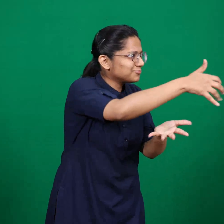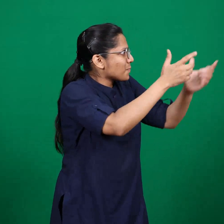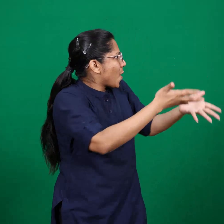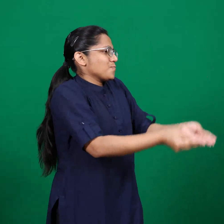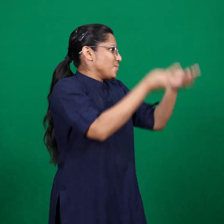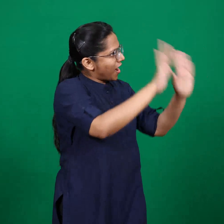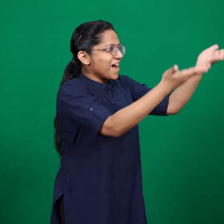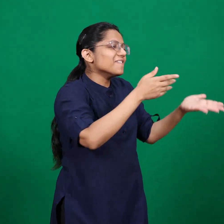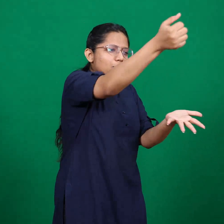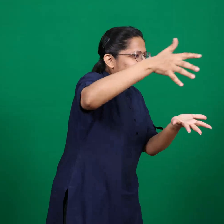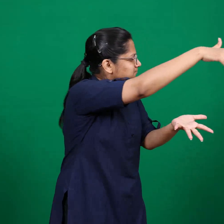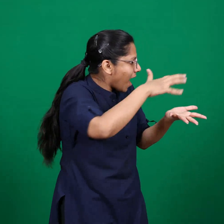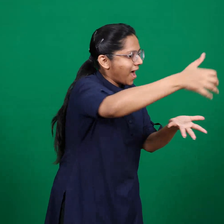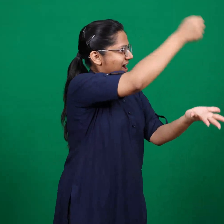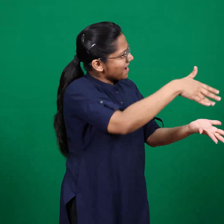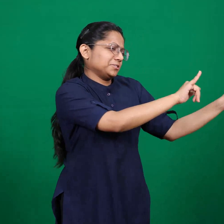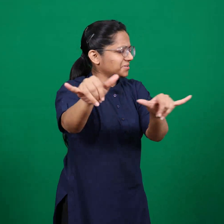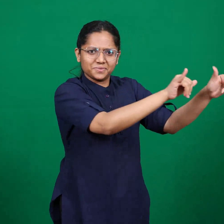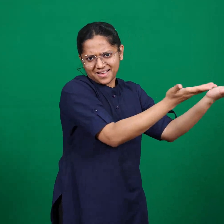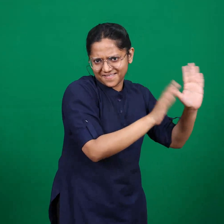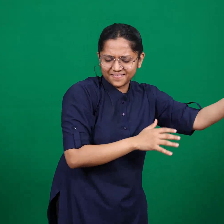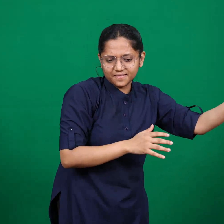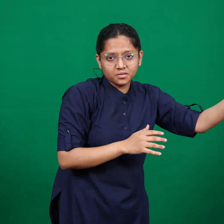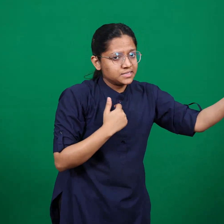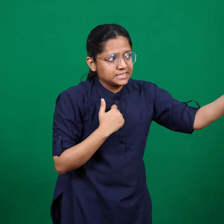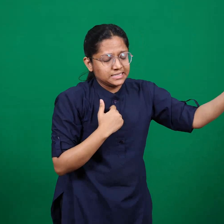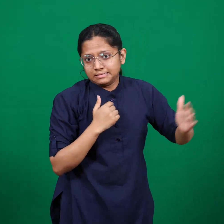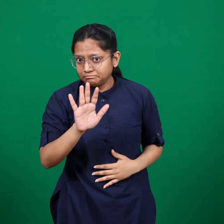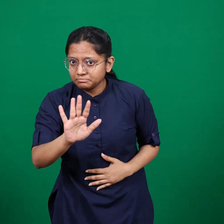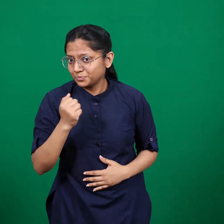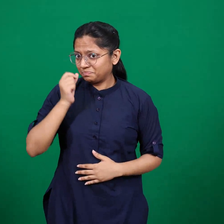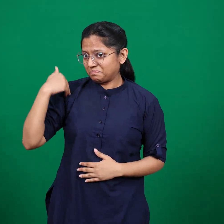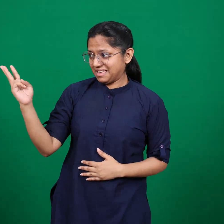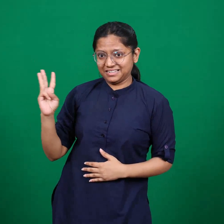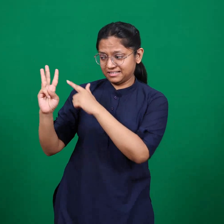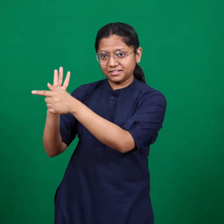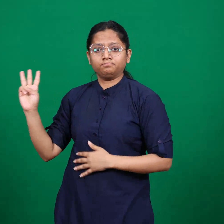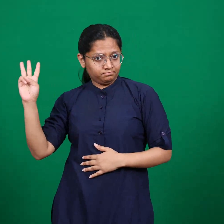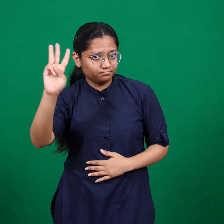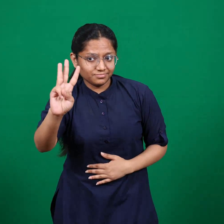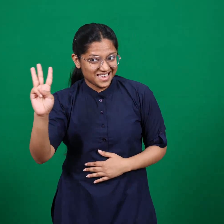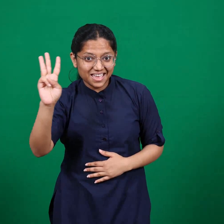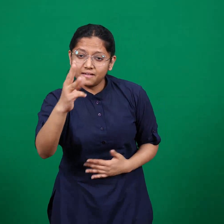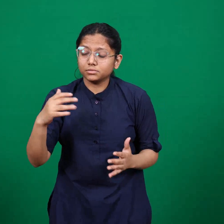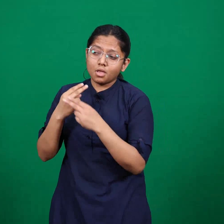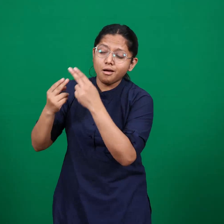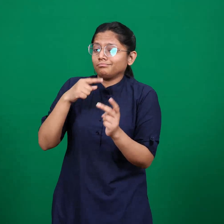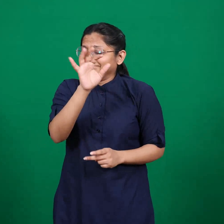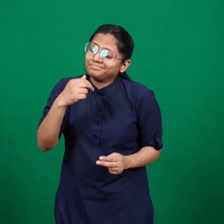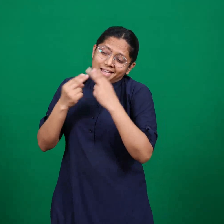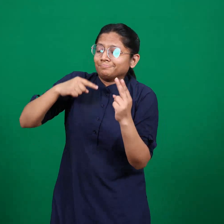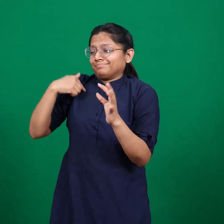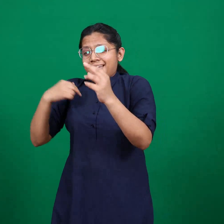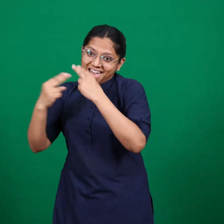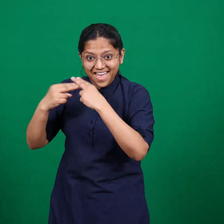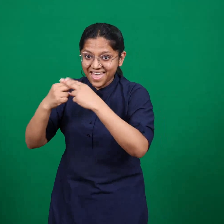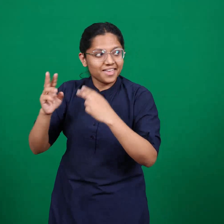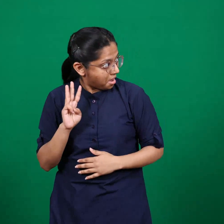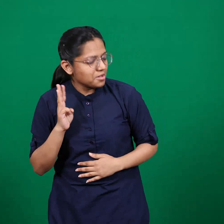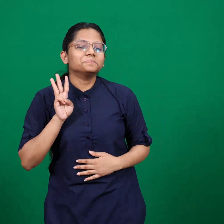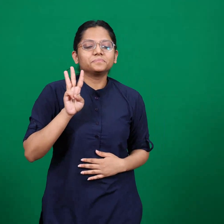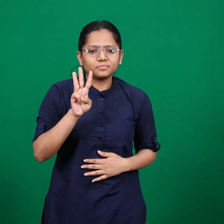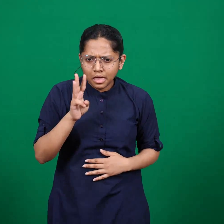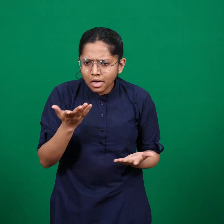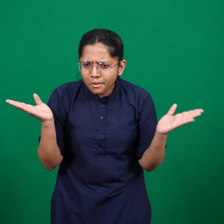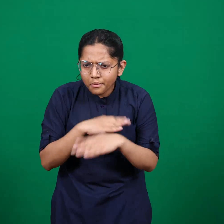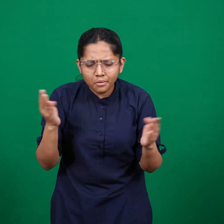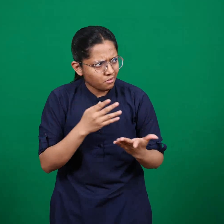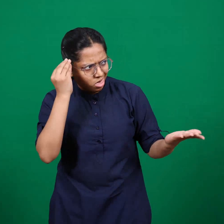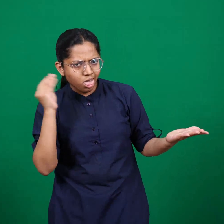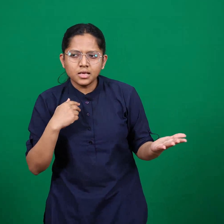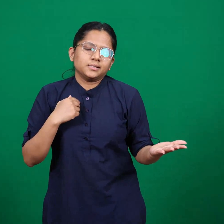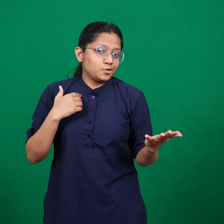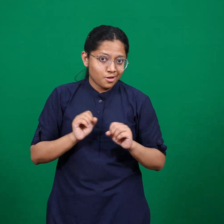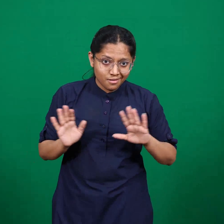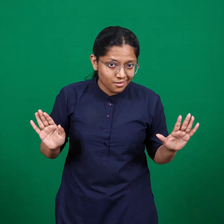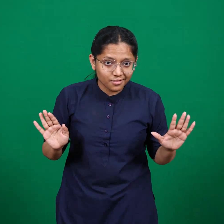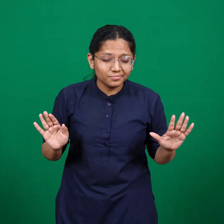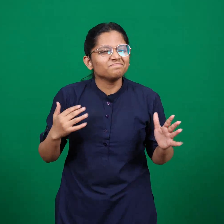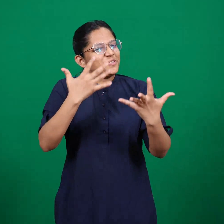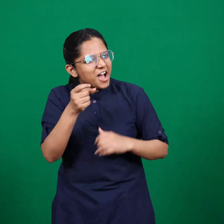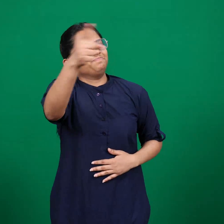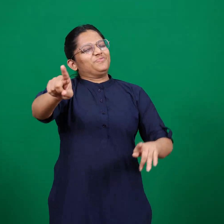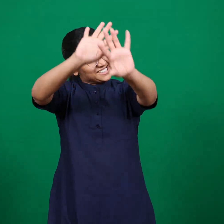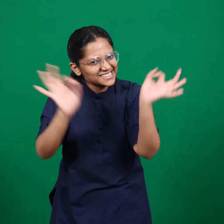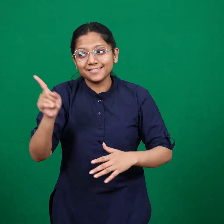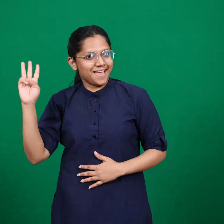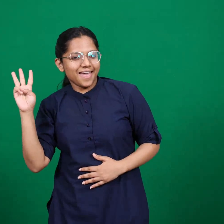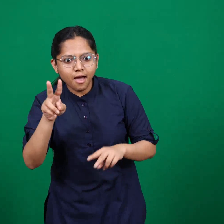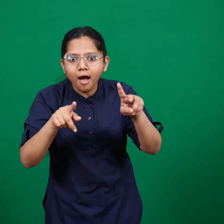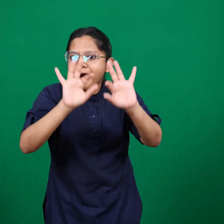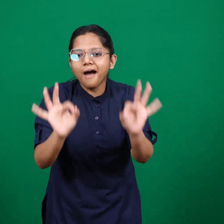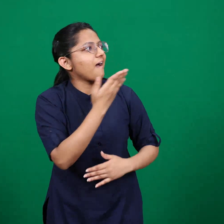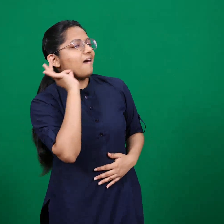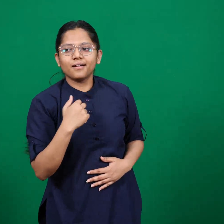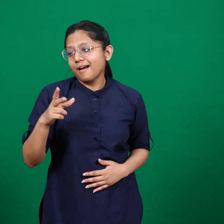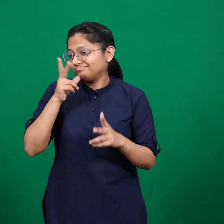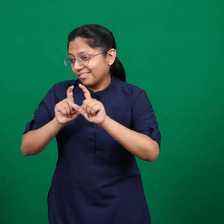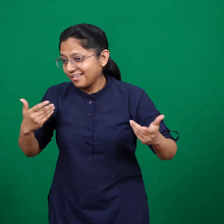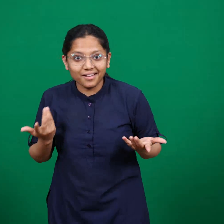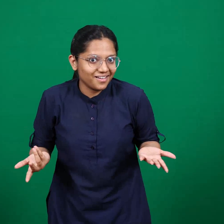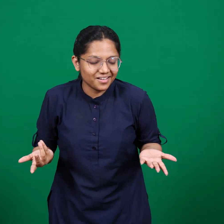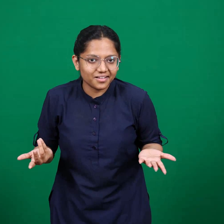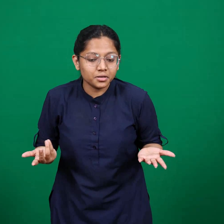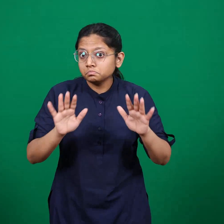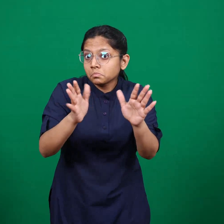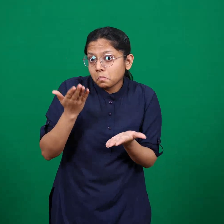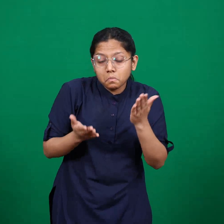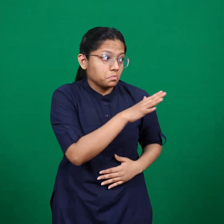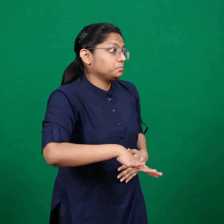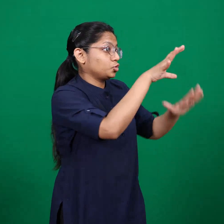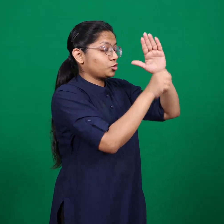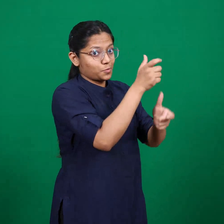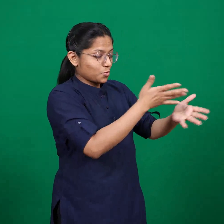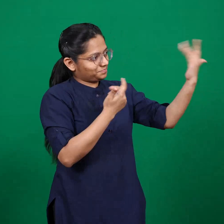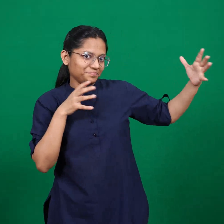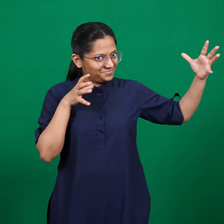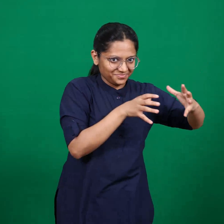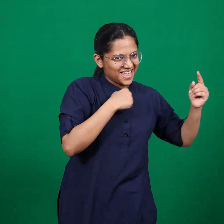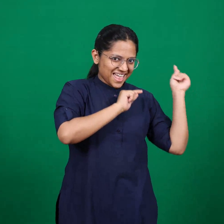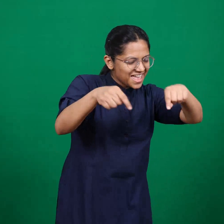But I am sending the brothers in order that our boasting about you in this matter should not prove empty, but that you will be prepared, just as I said.